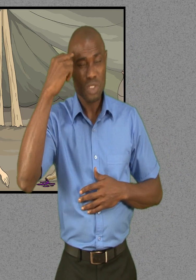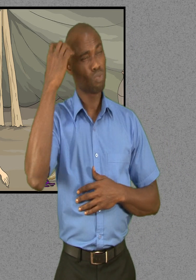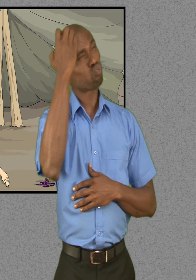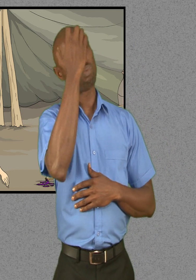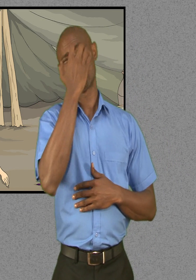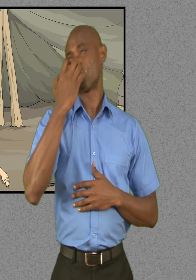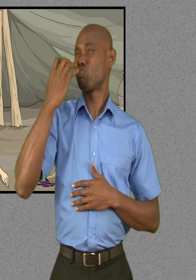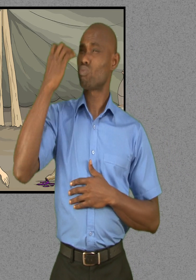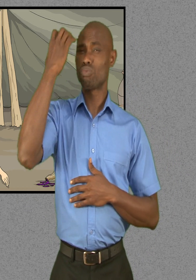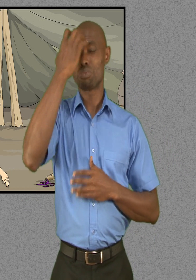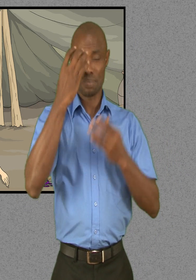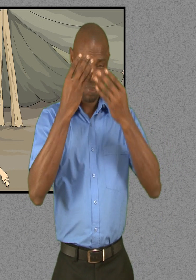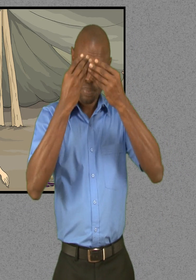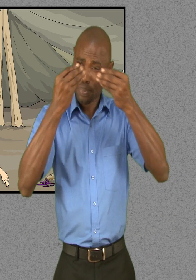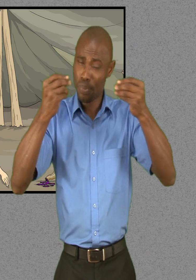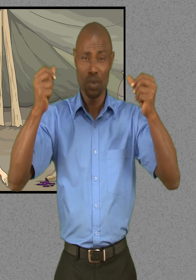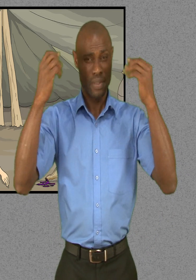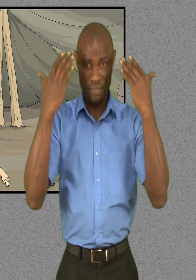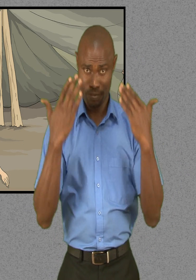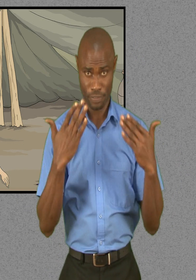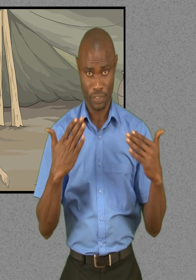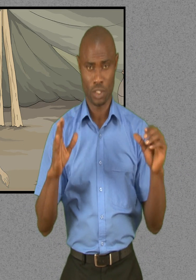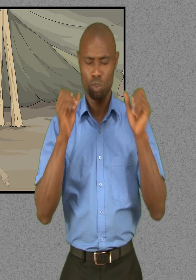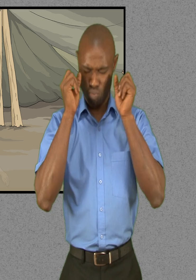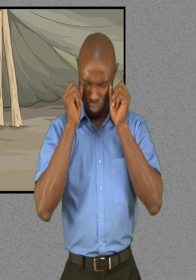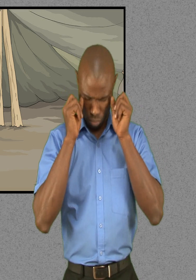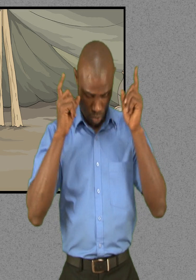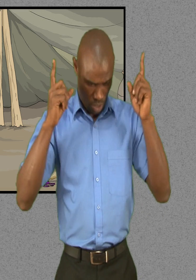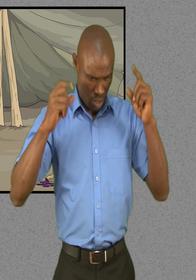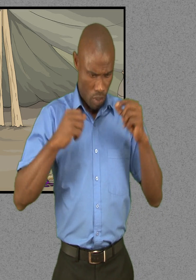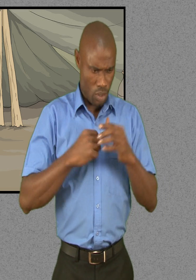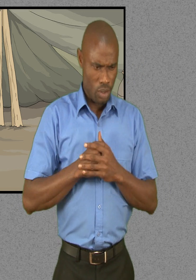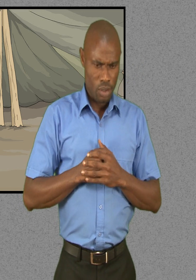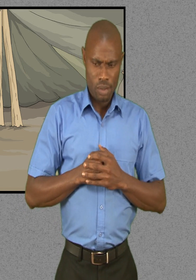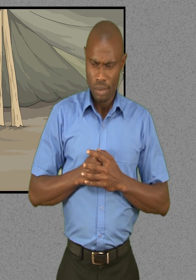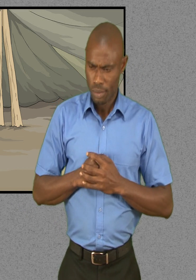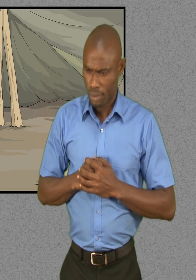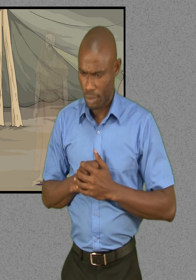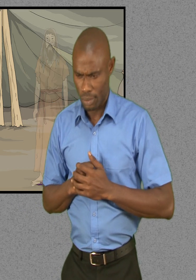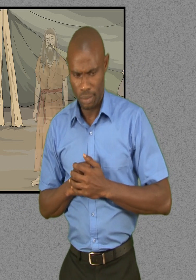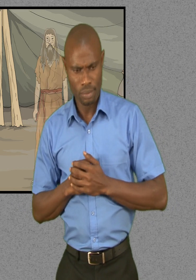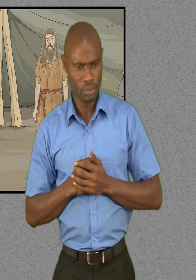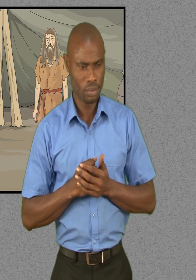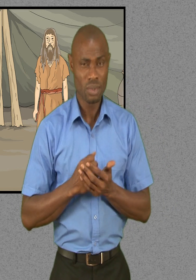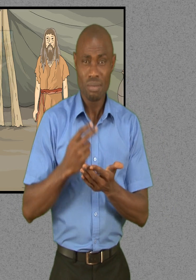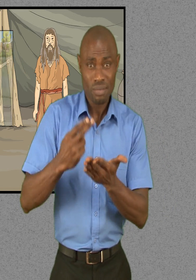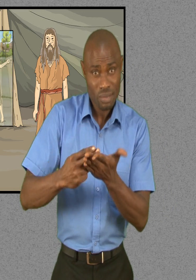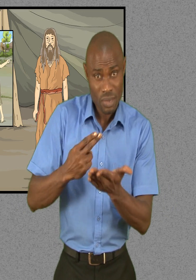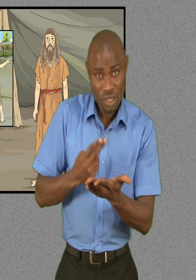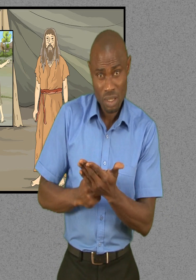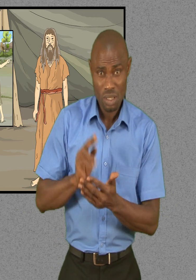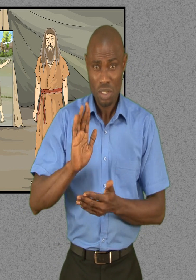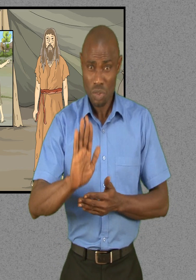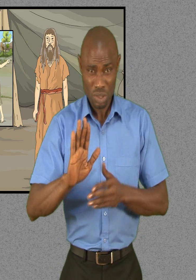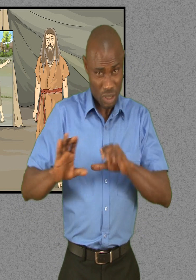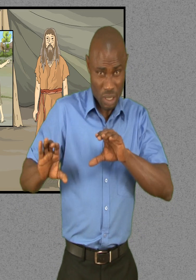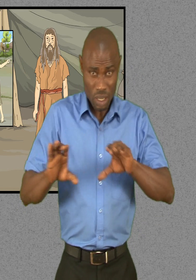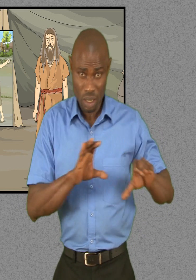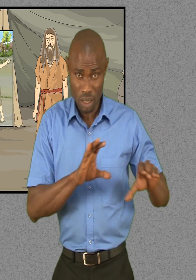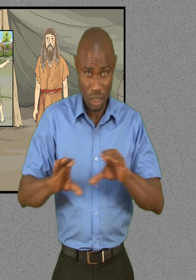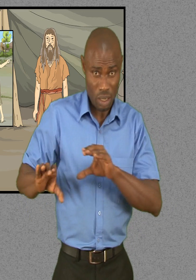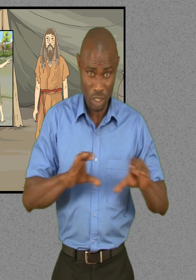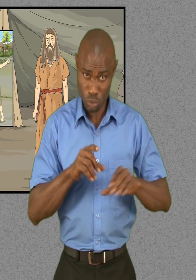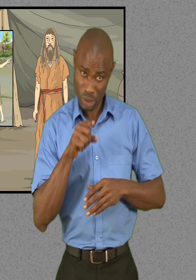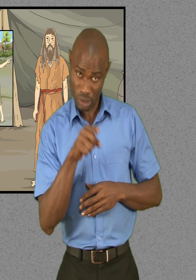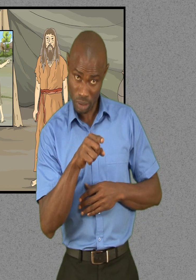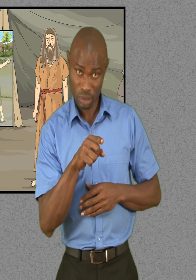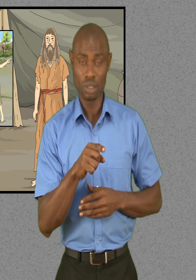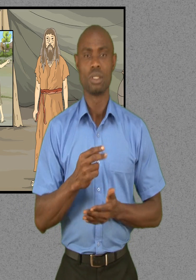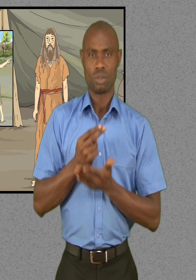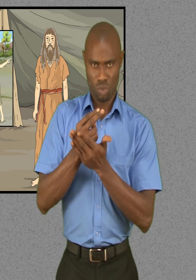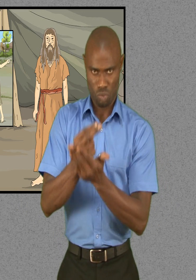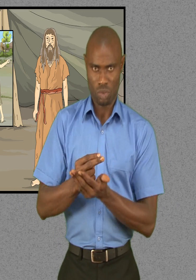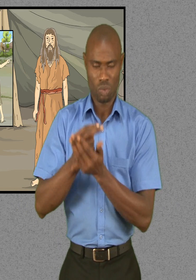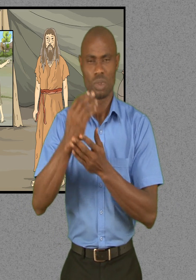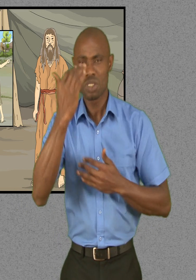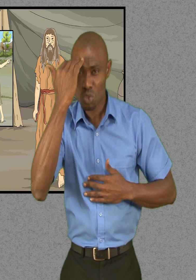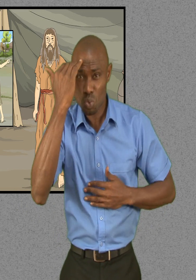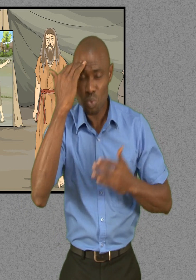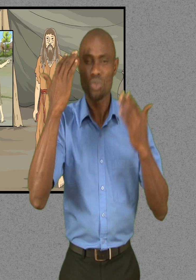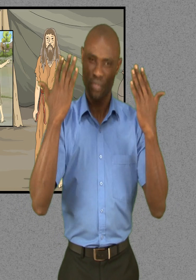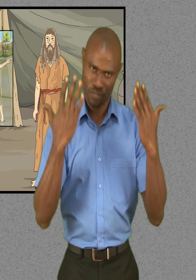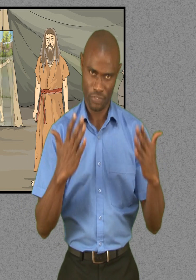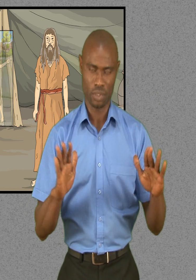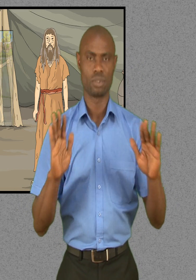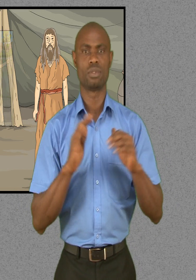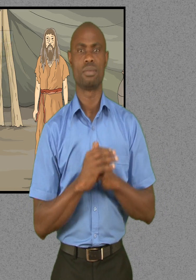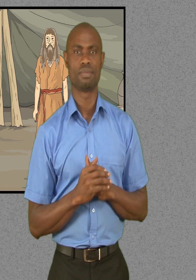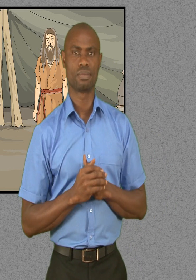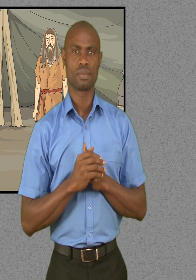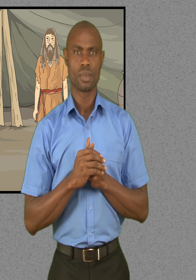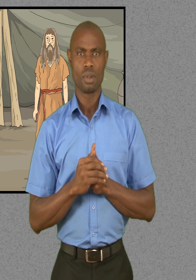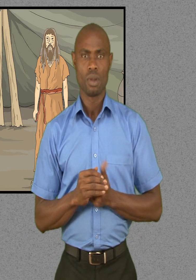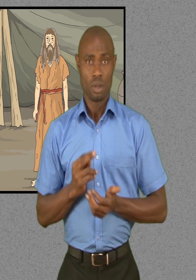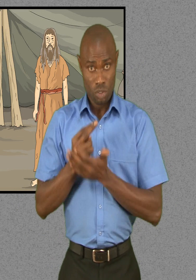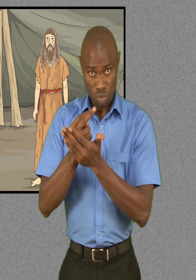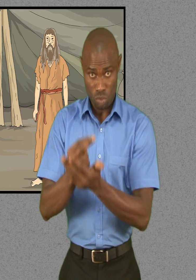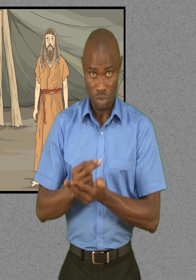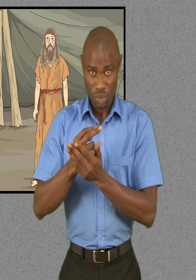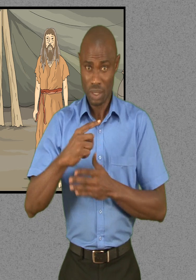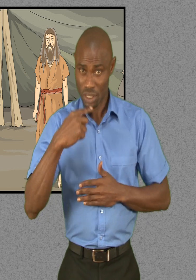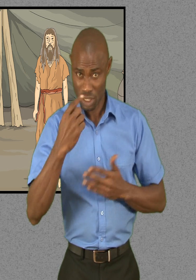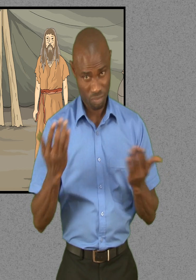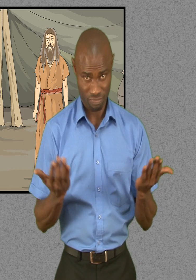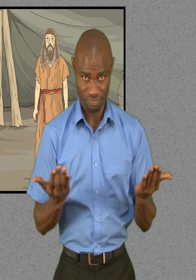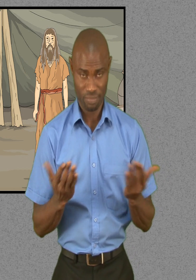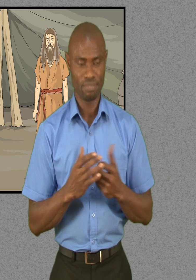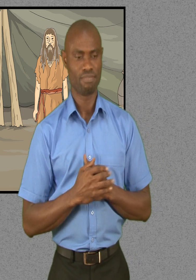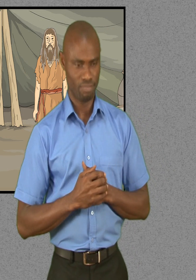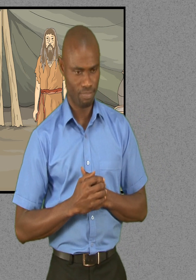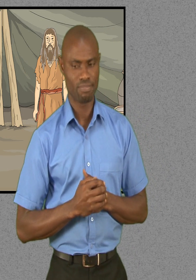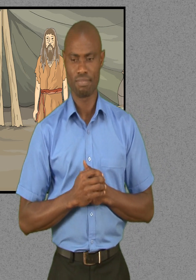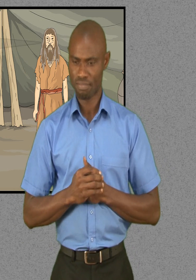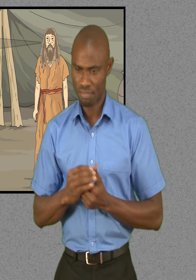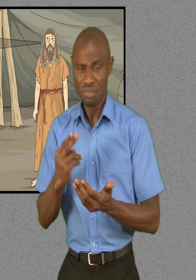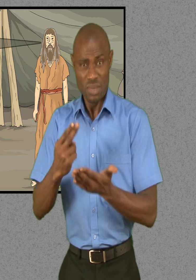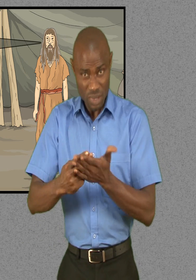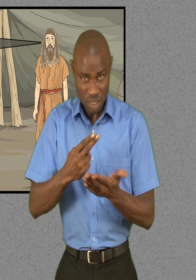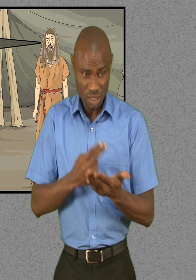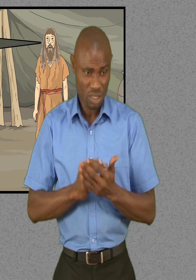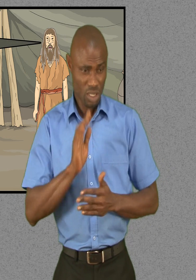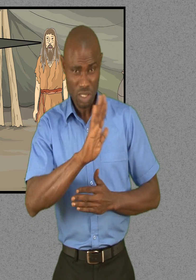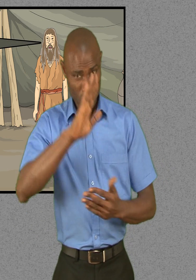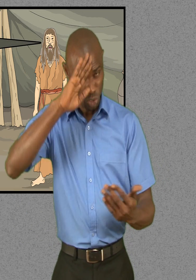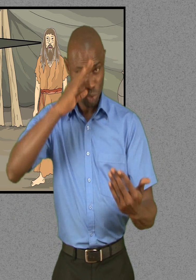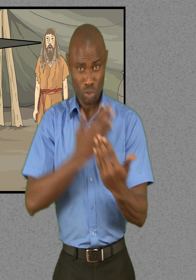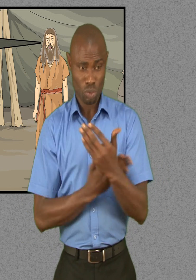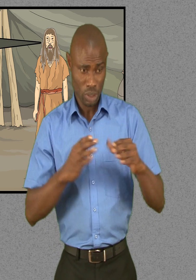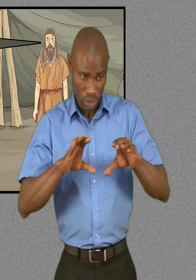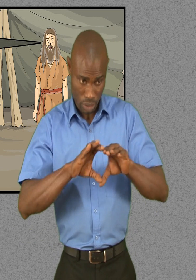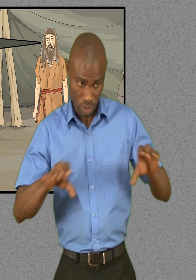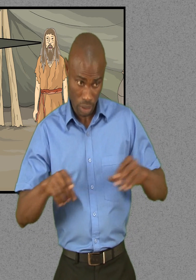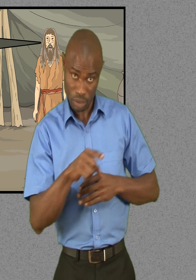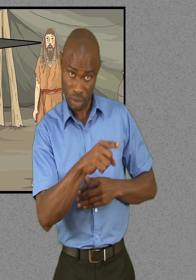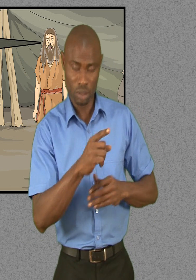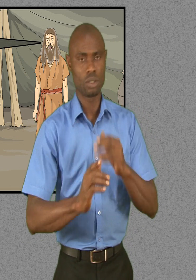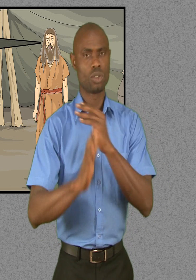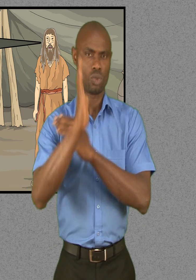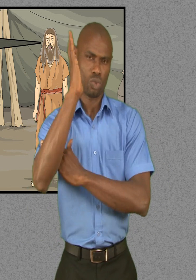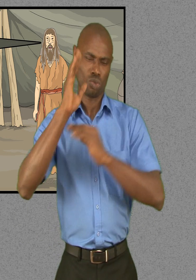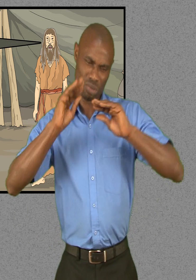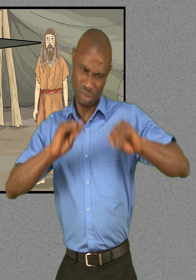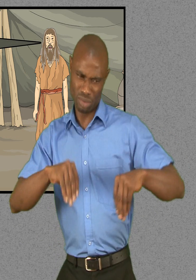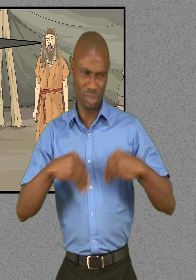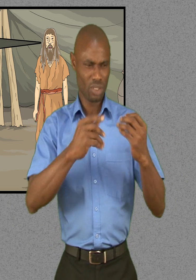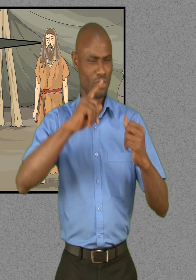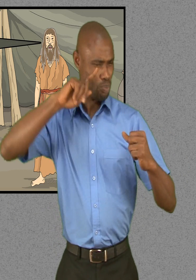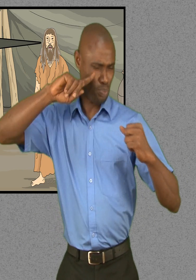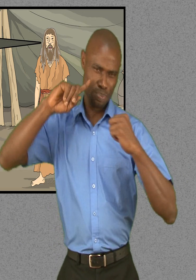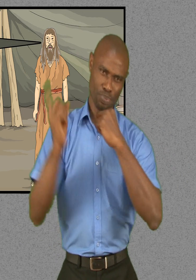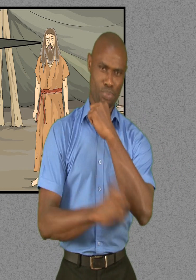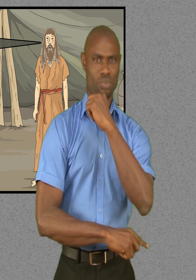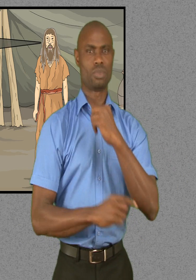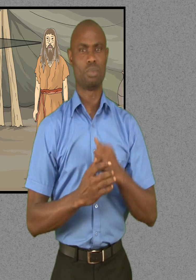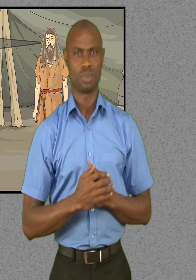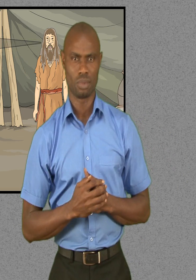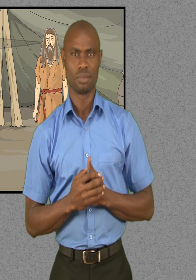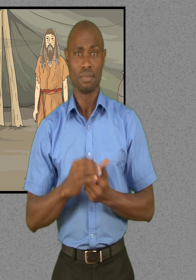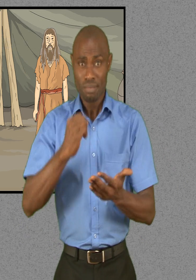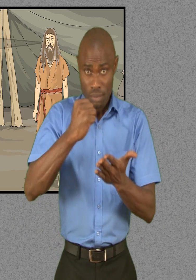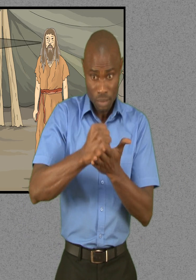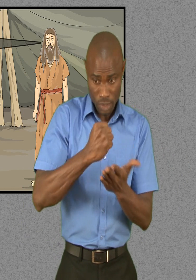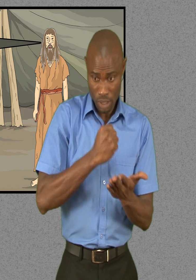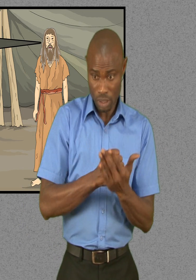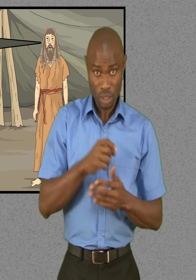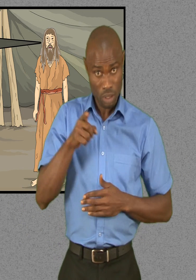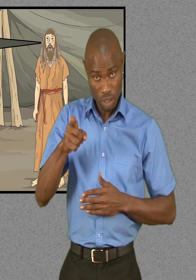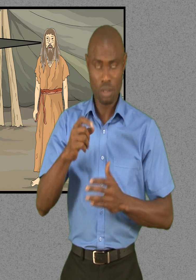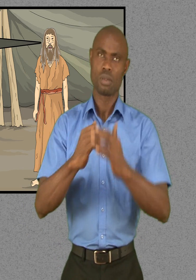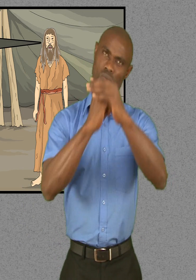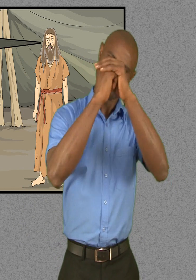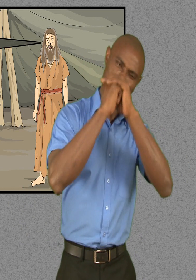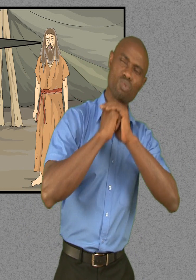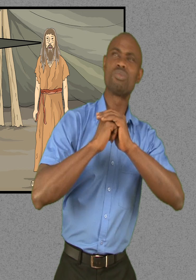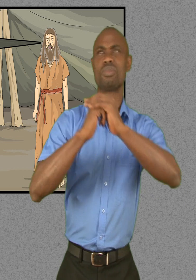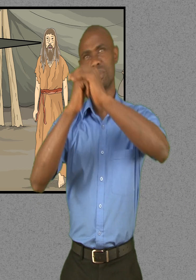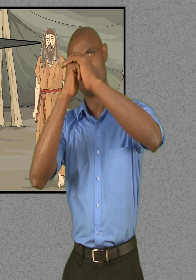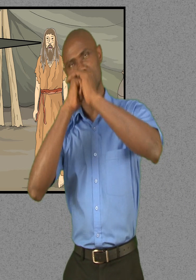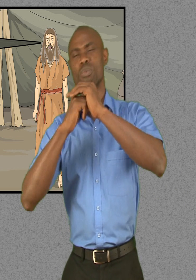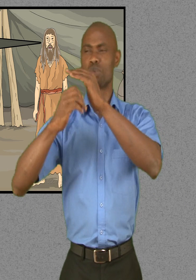When Noah awoke from his drunkenness and learned what his youngest son had done to him, he said, “Cursed be Canaan!